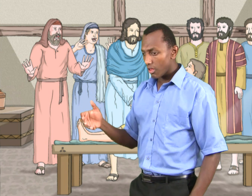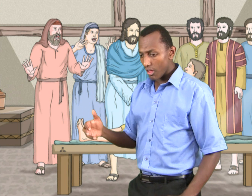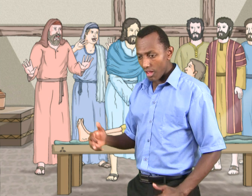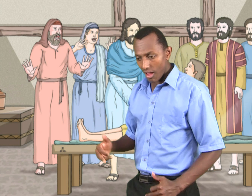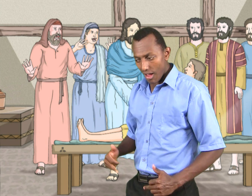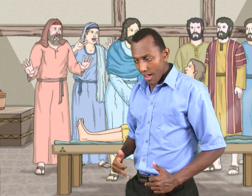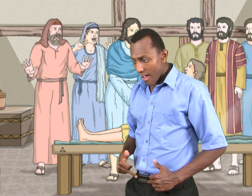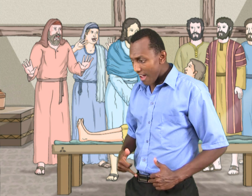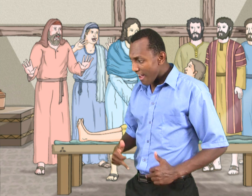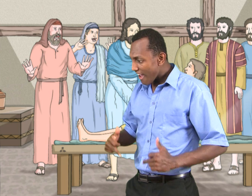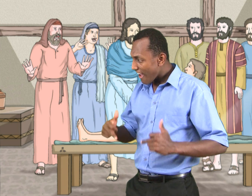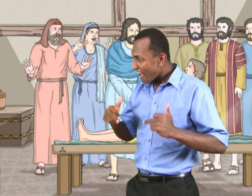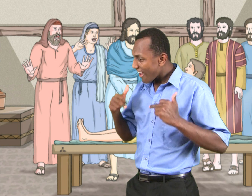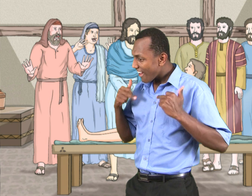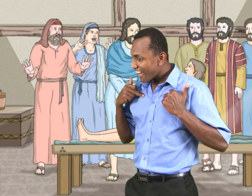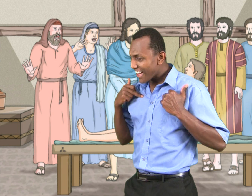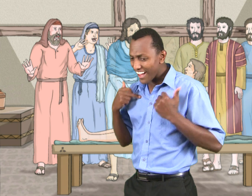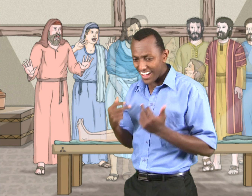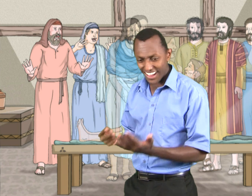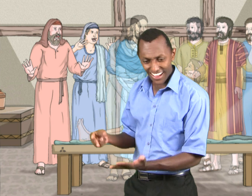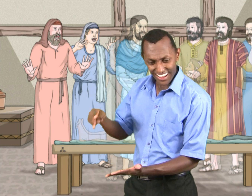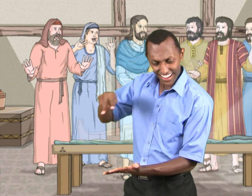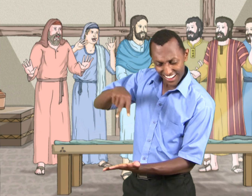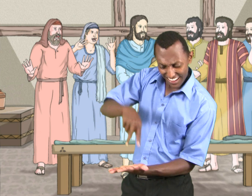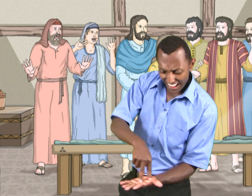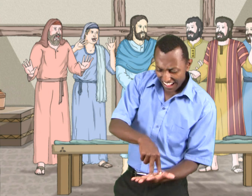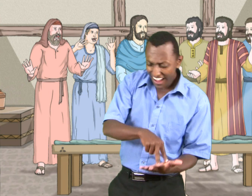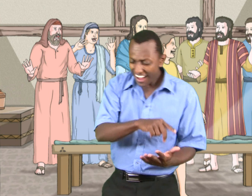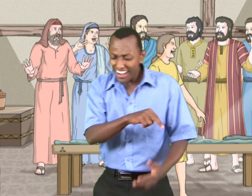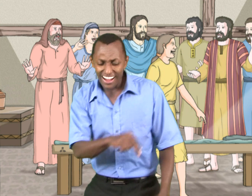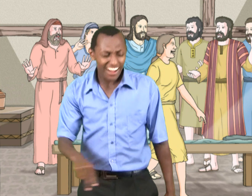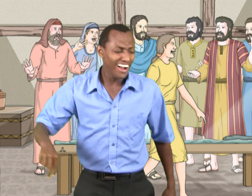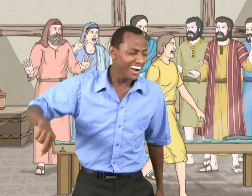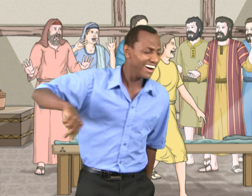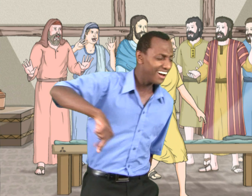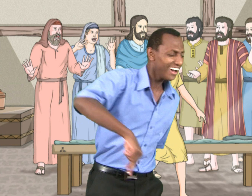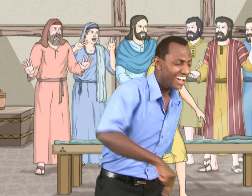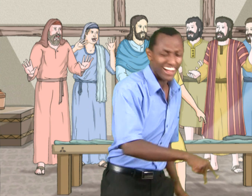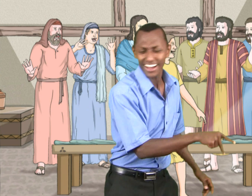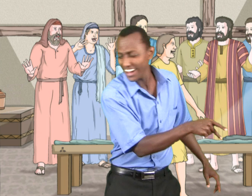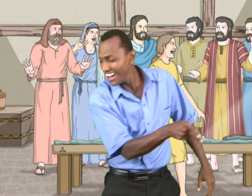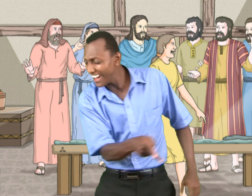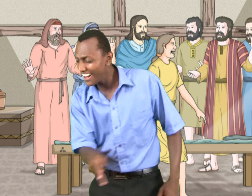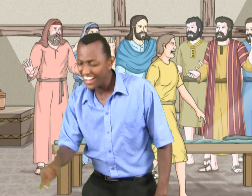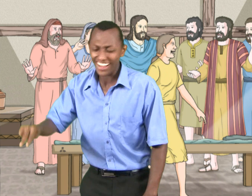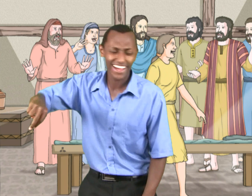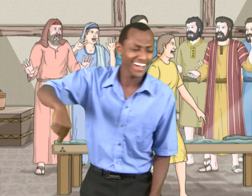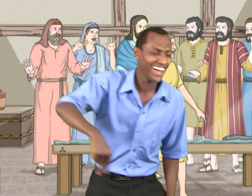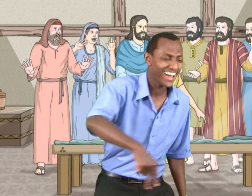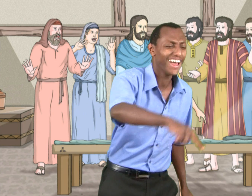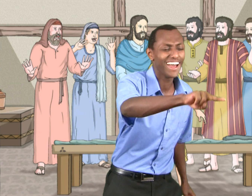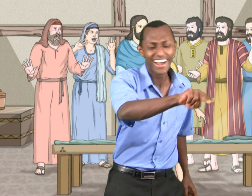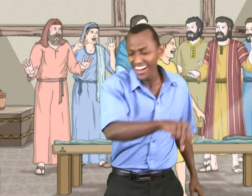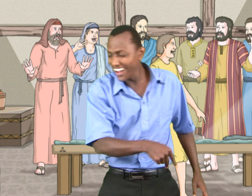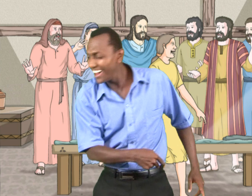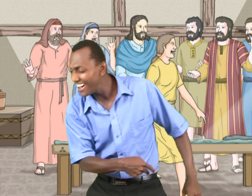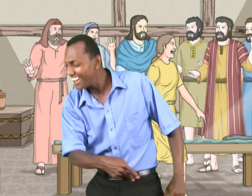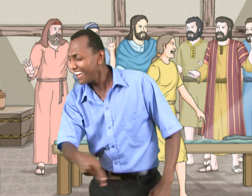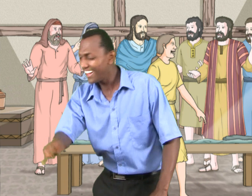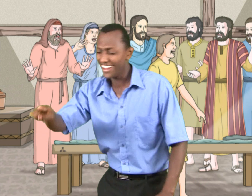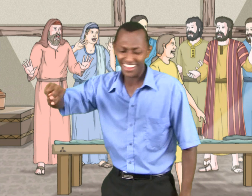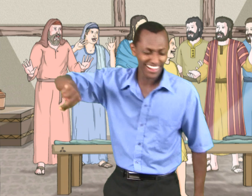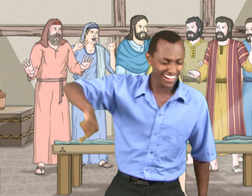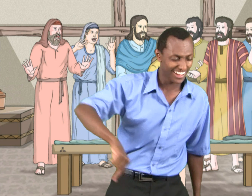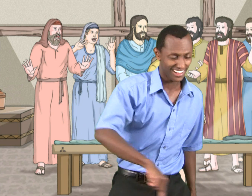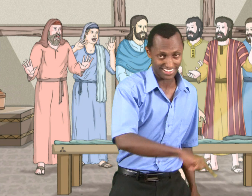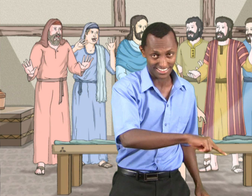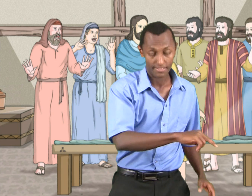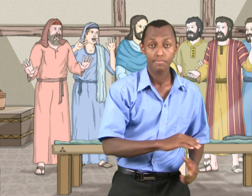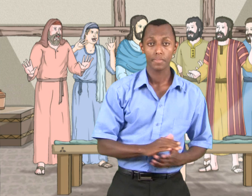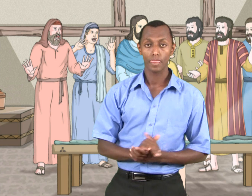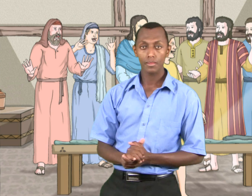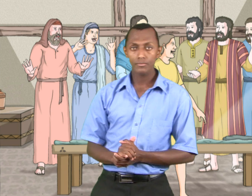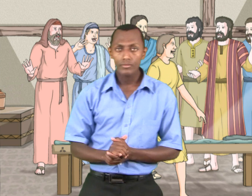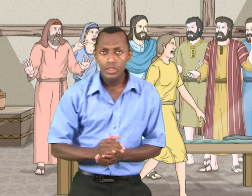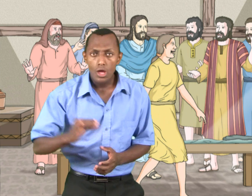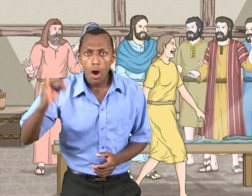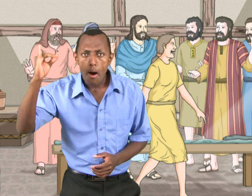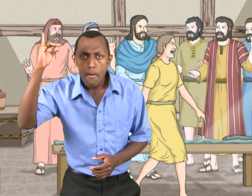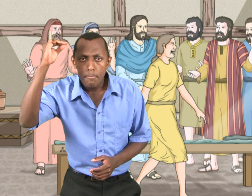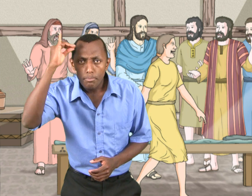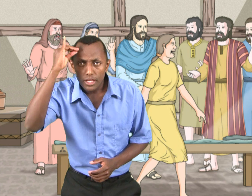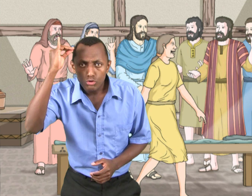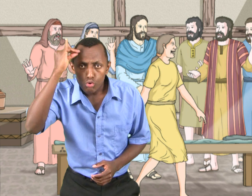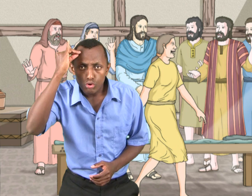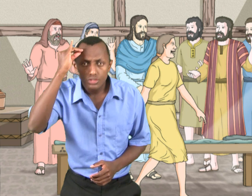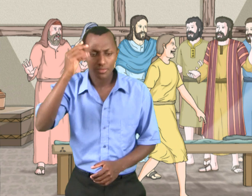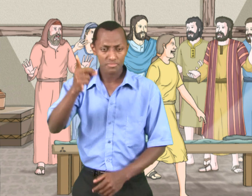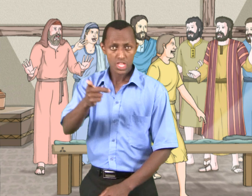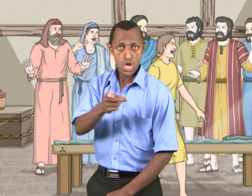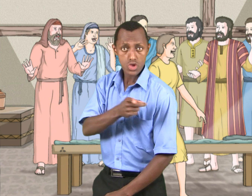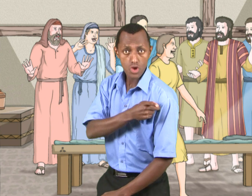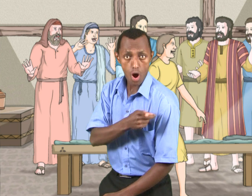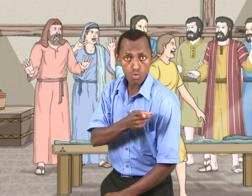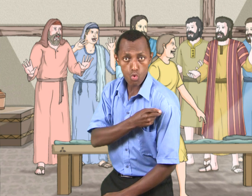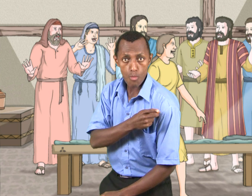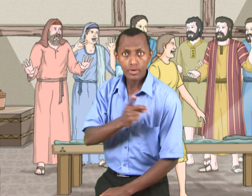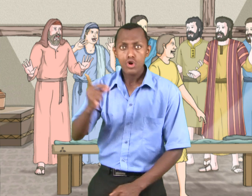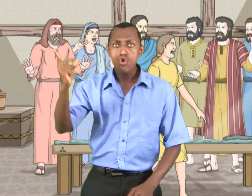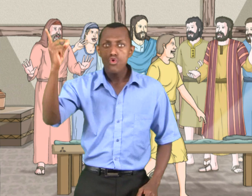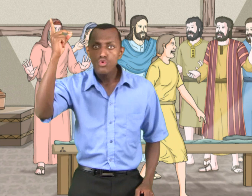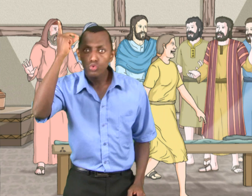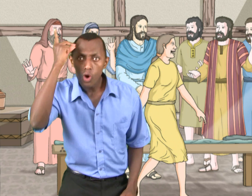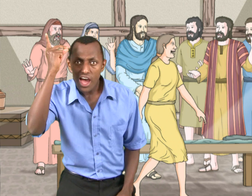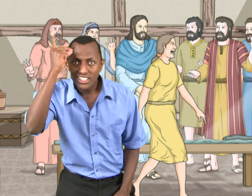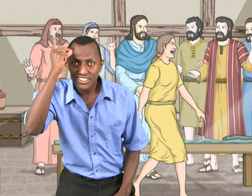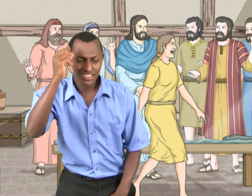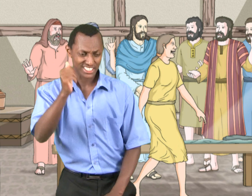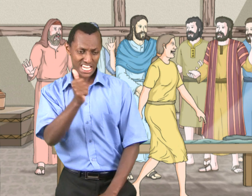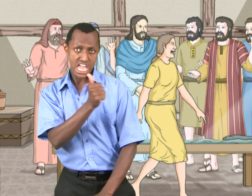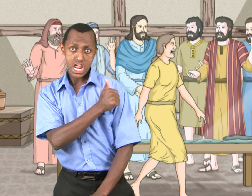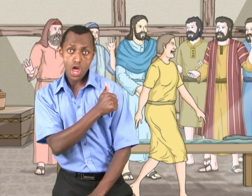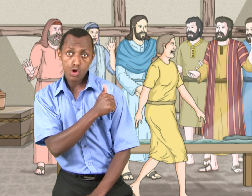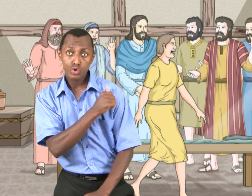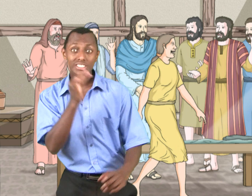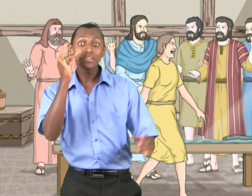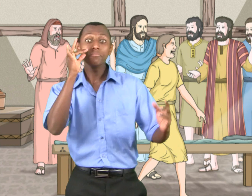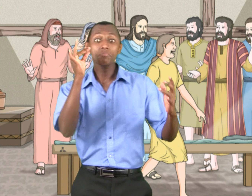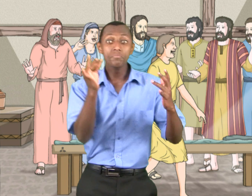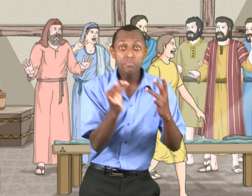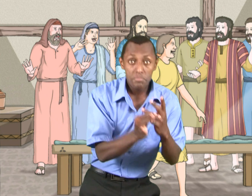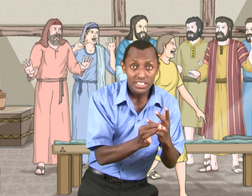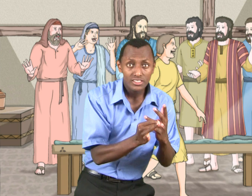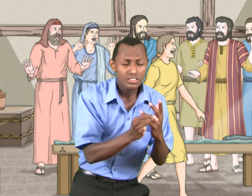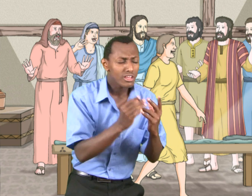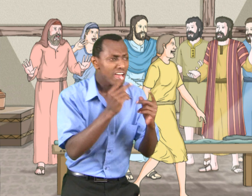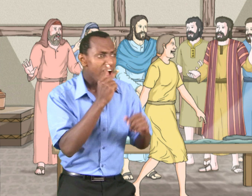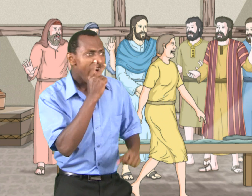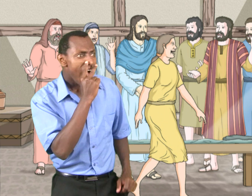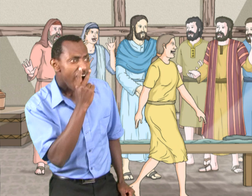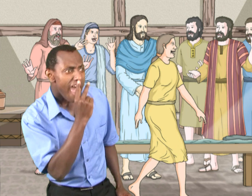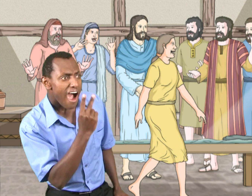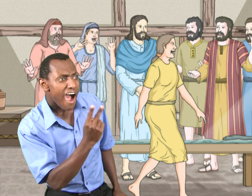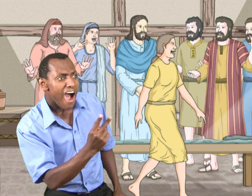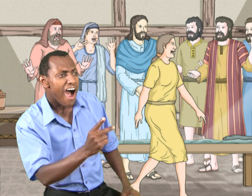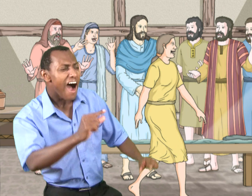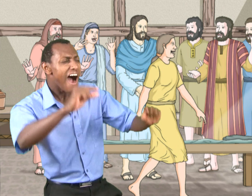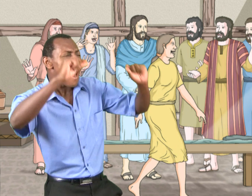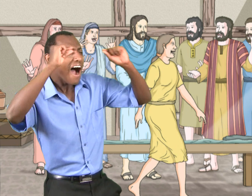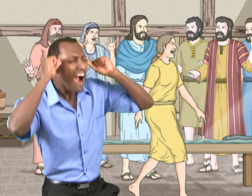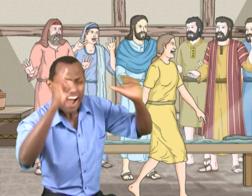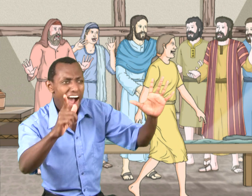Immediately the girl got up and began to walk around.